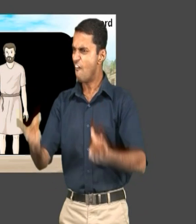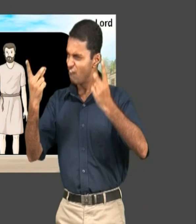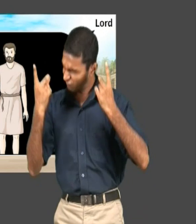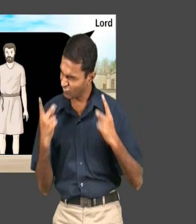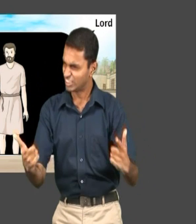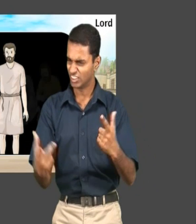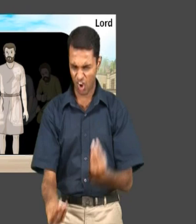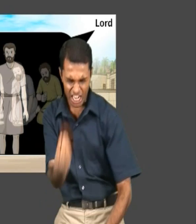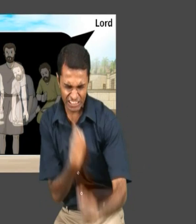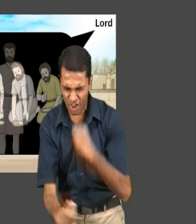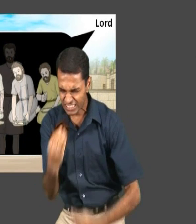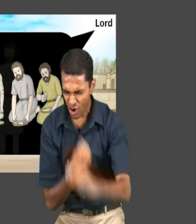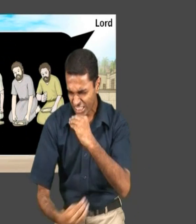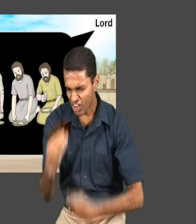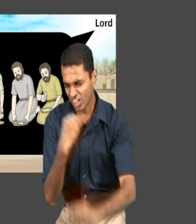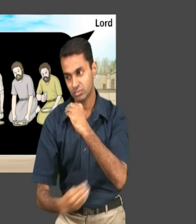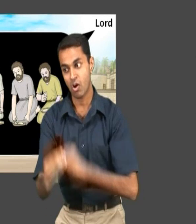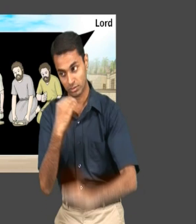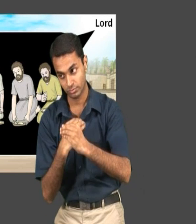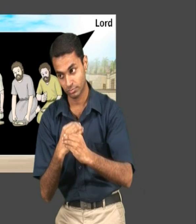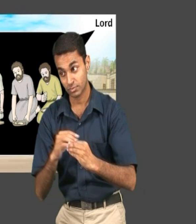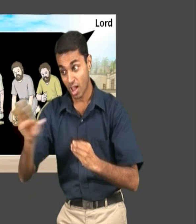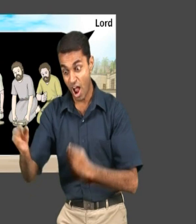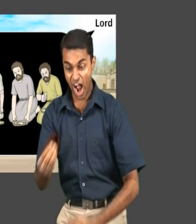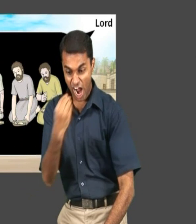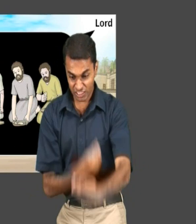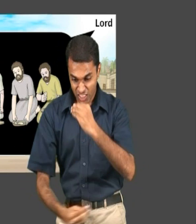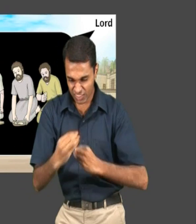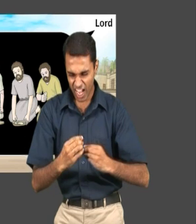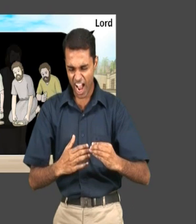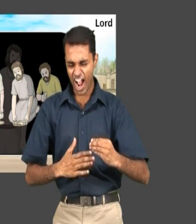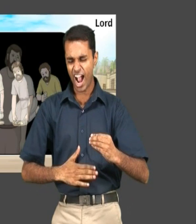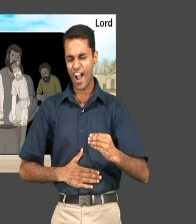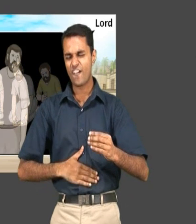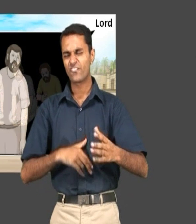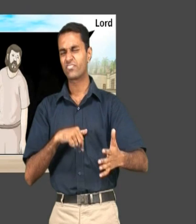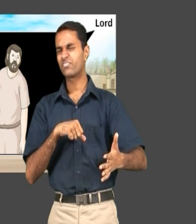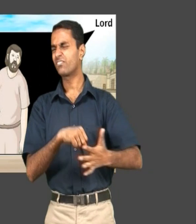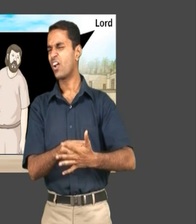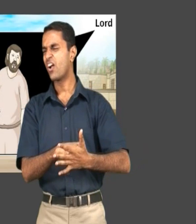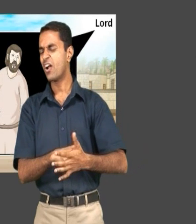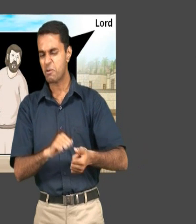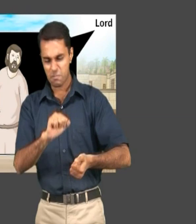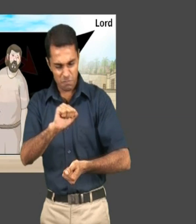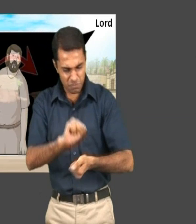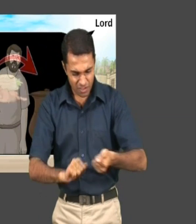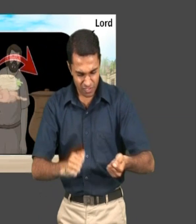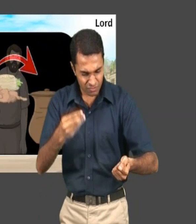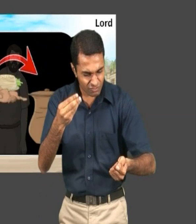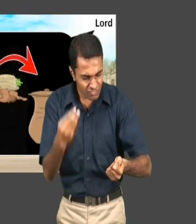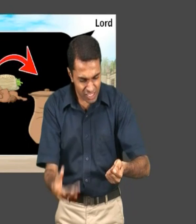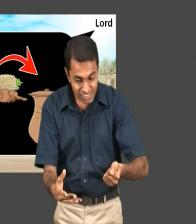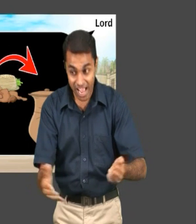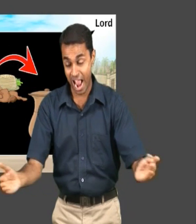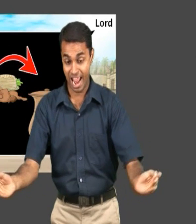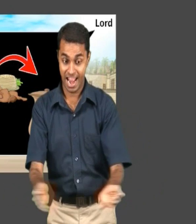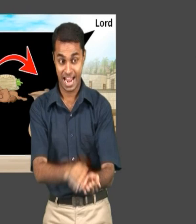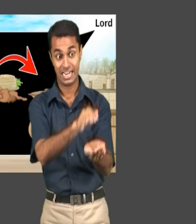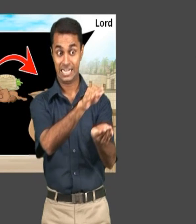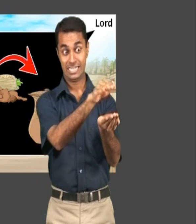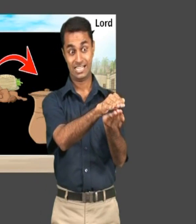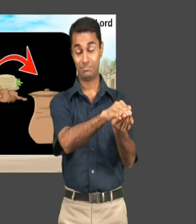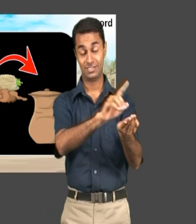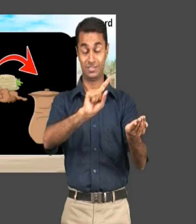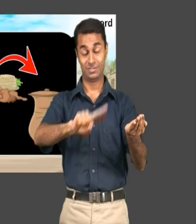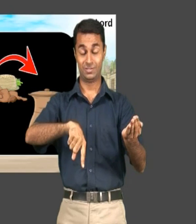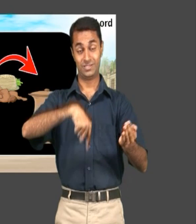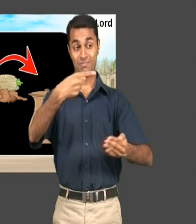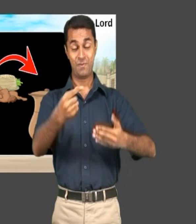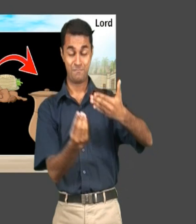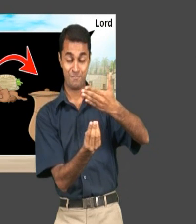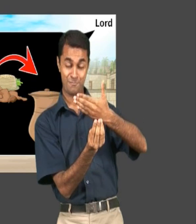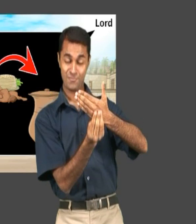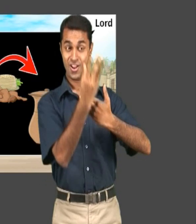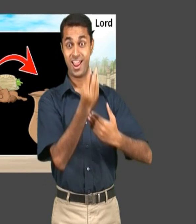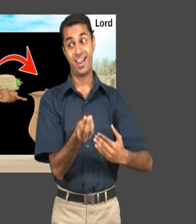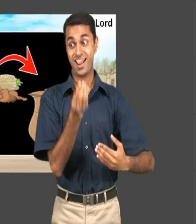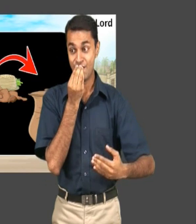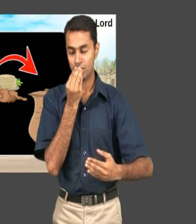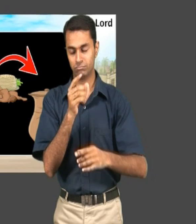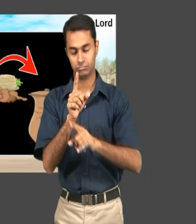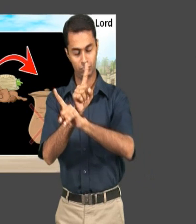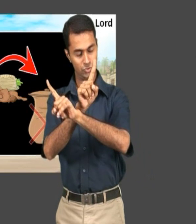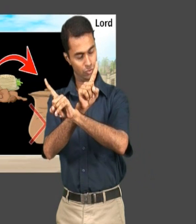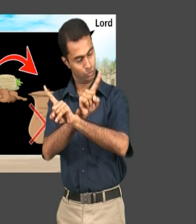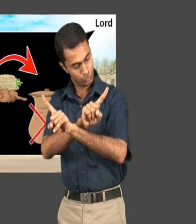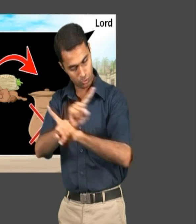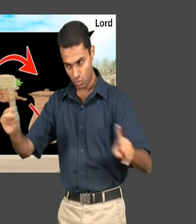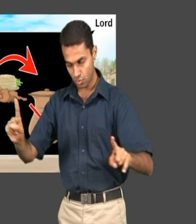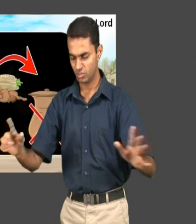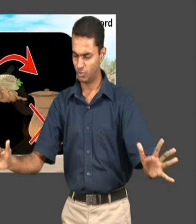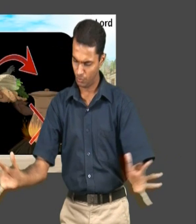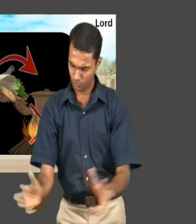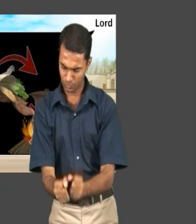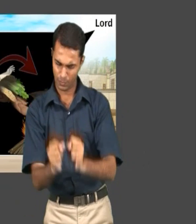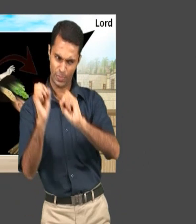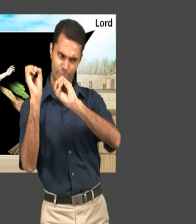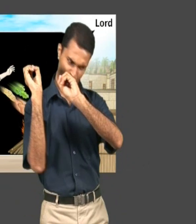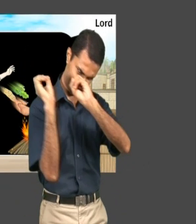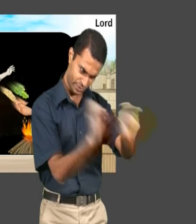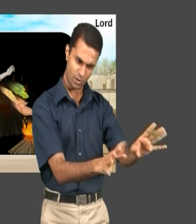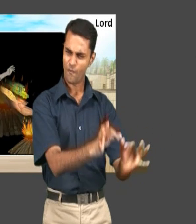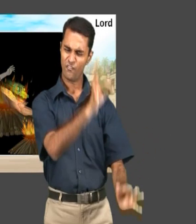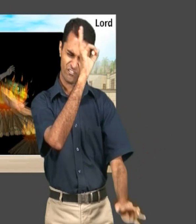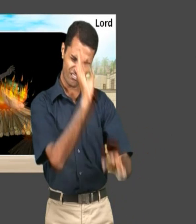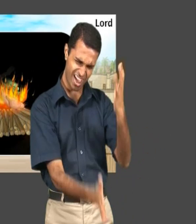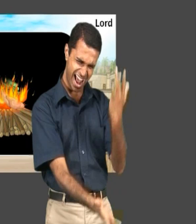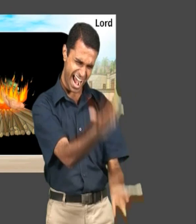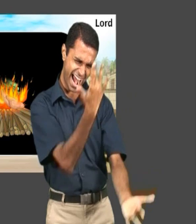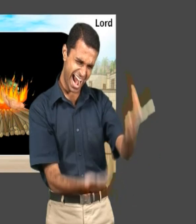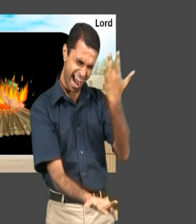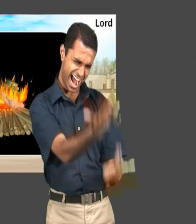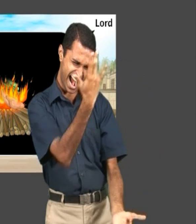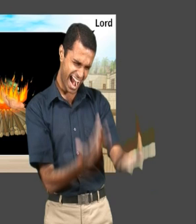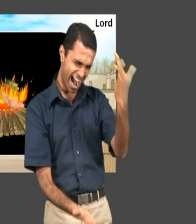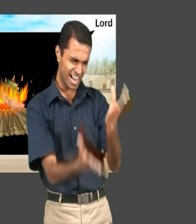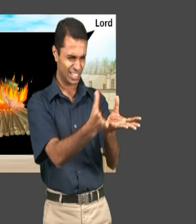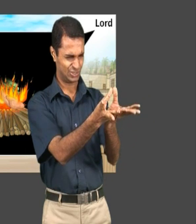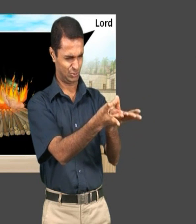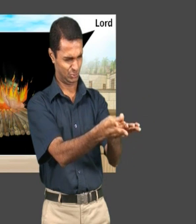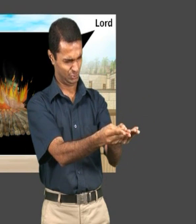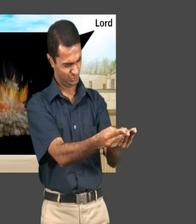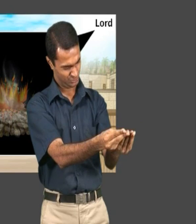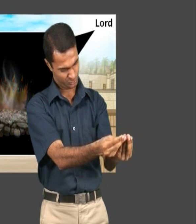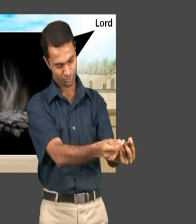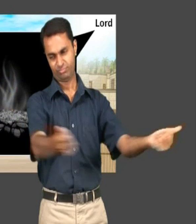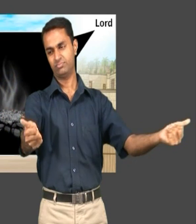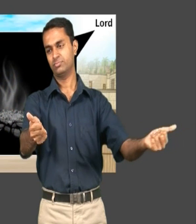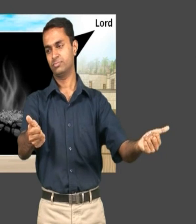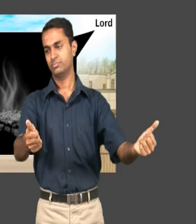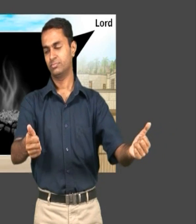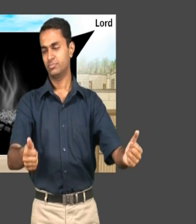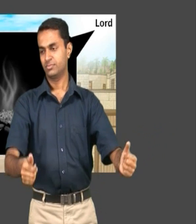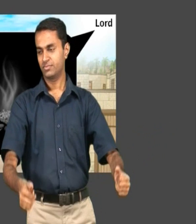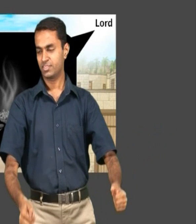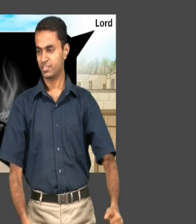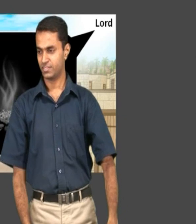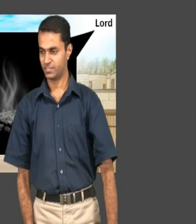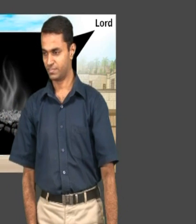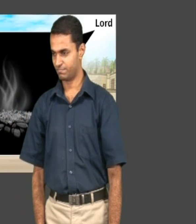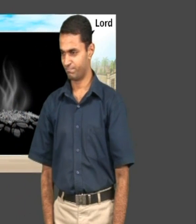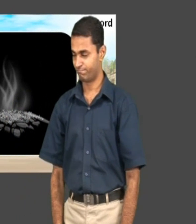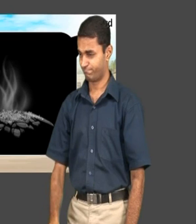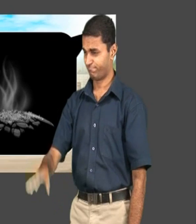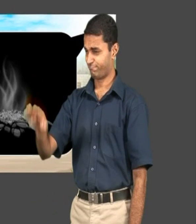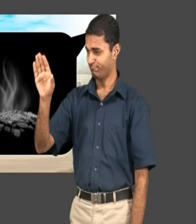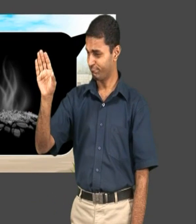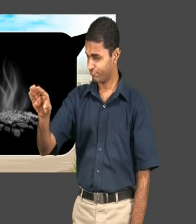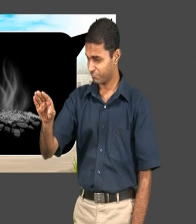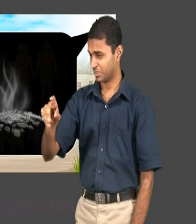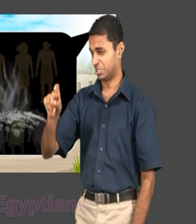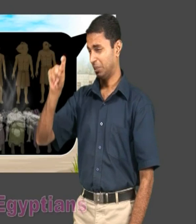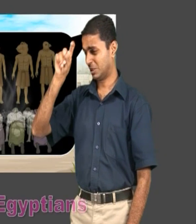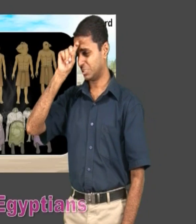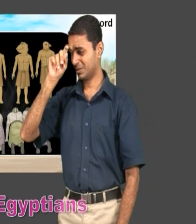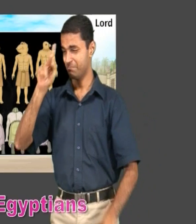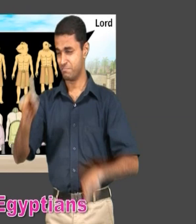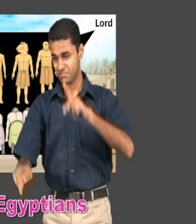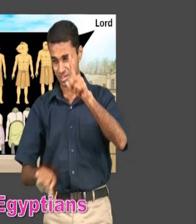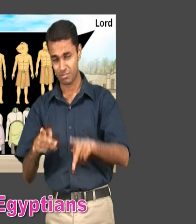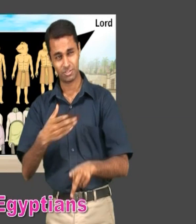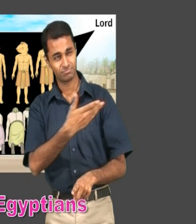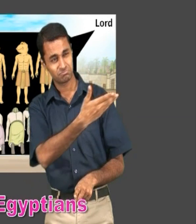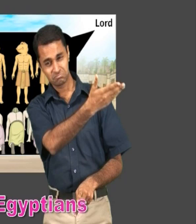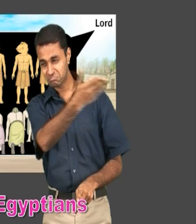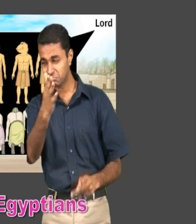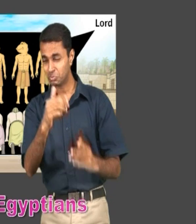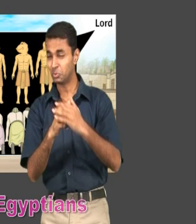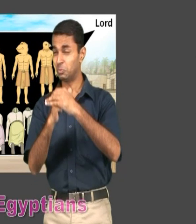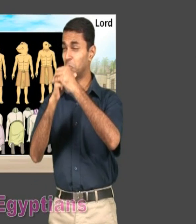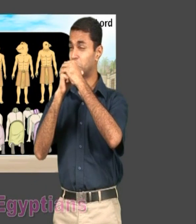You are to eat in haste; it is the LORD’s Passover.